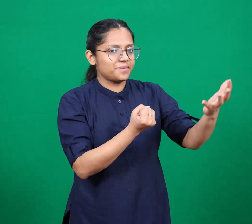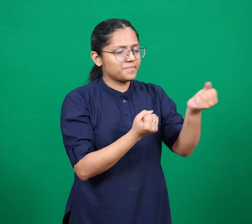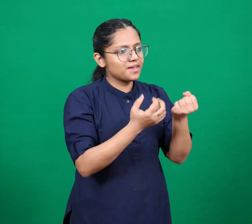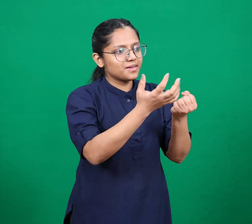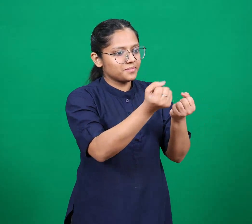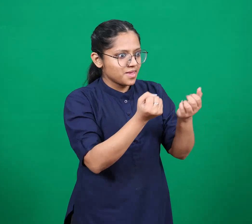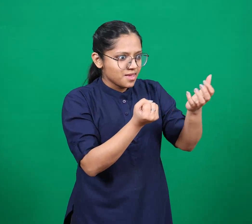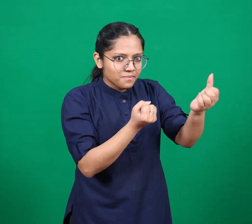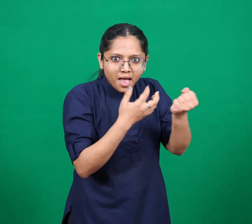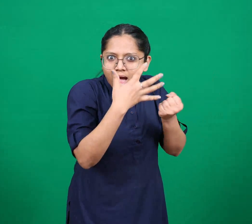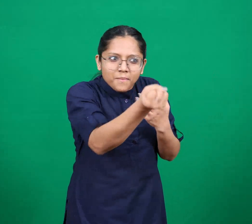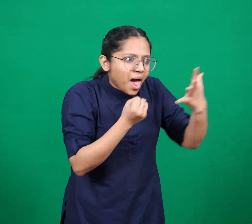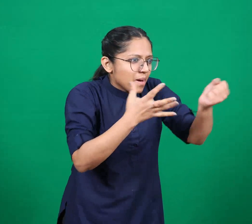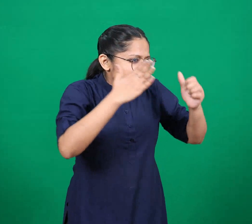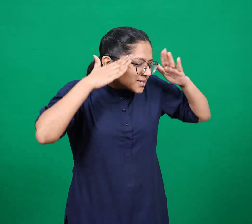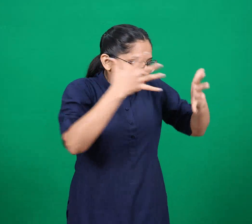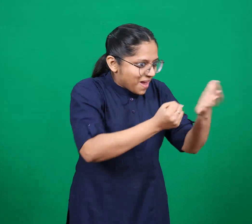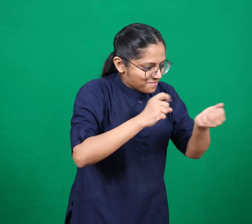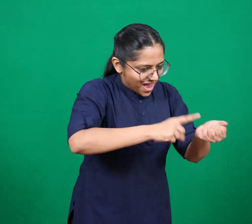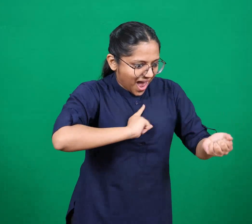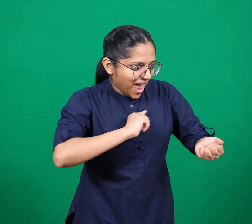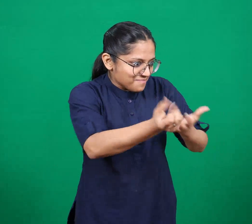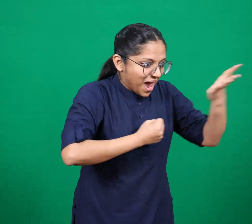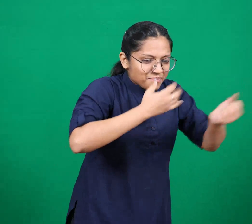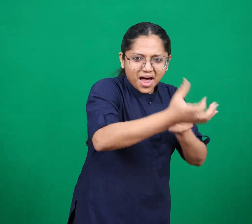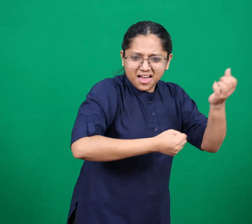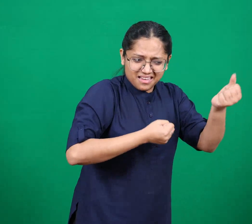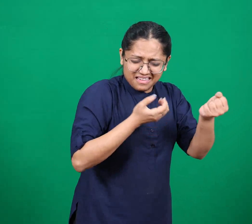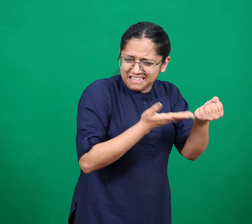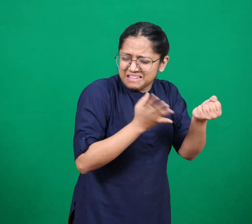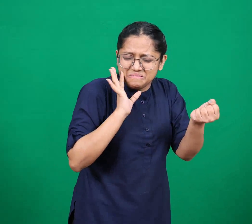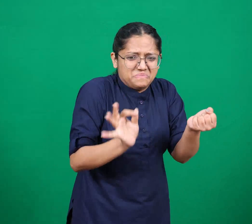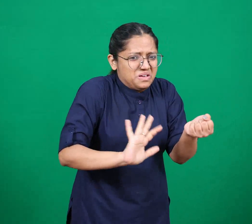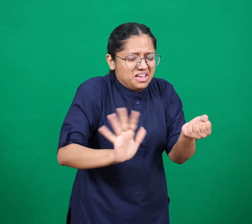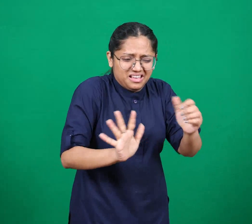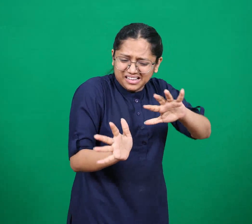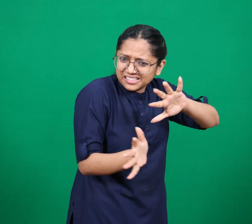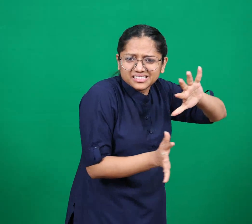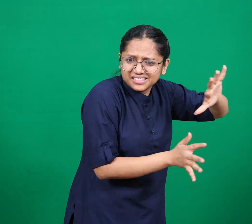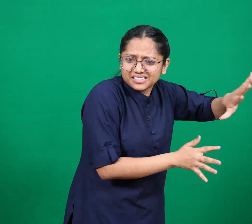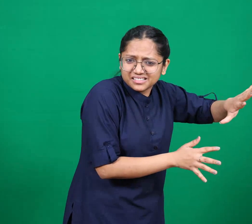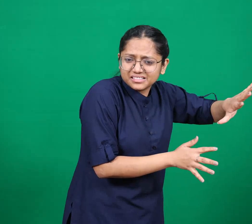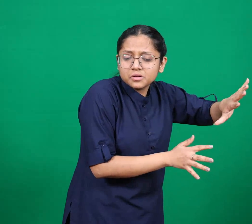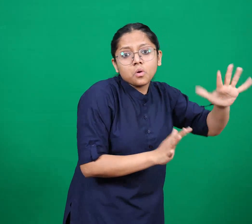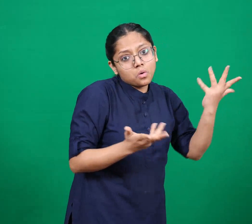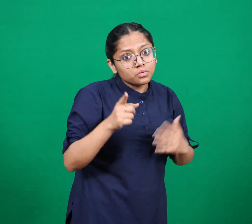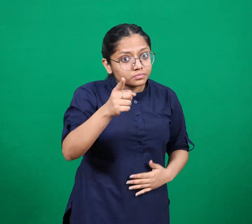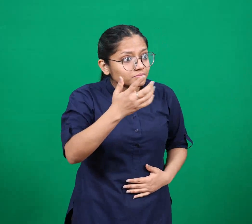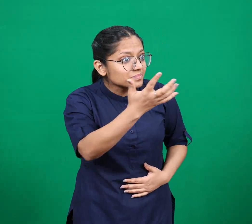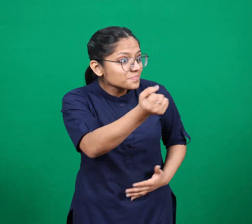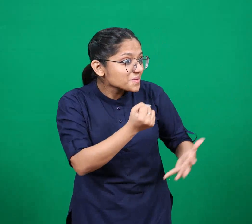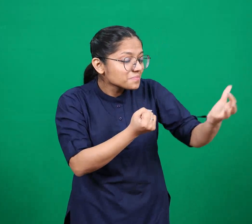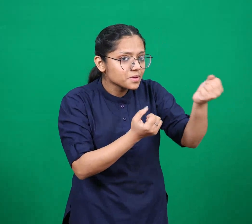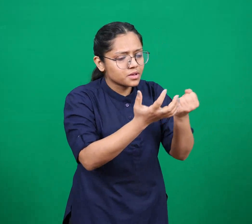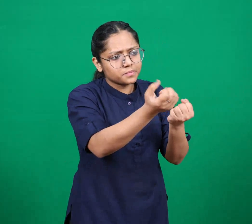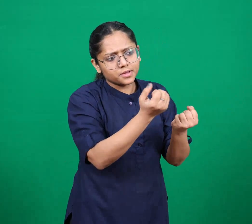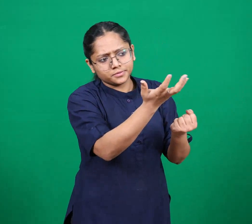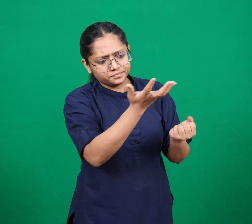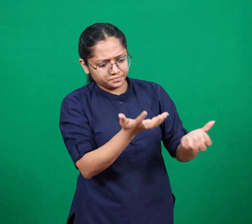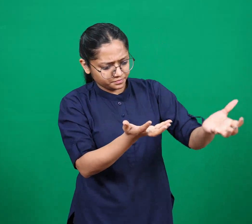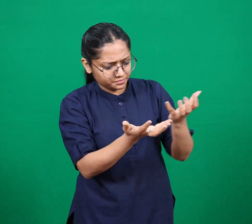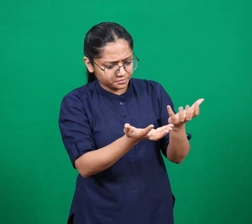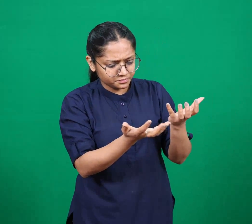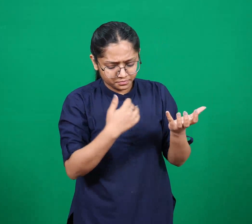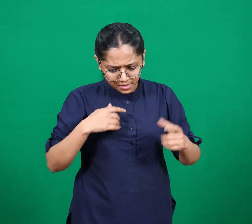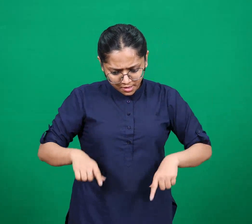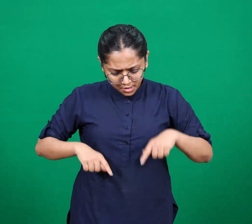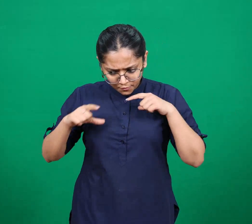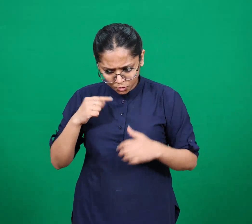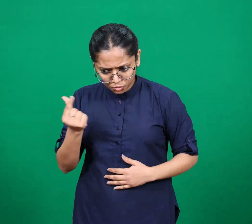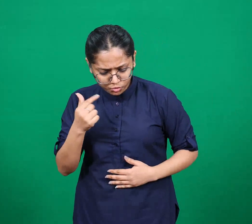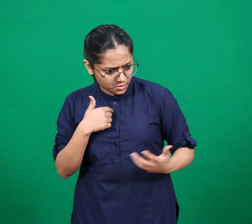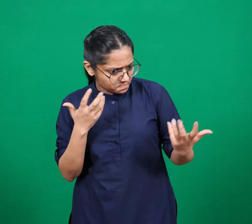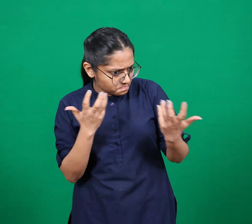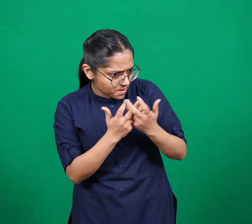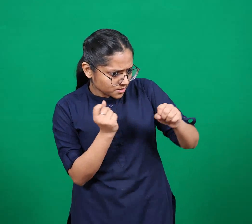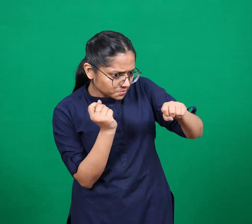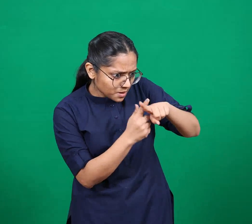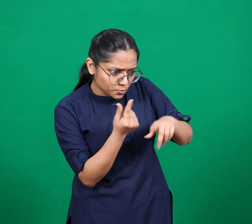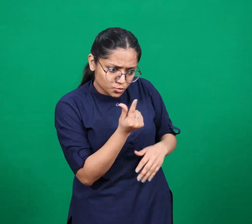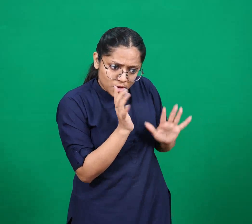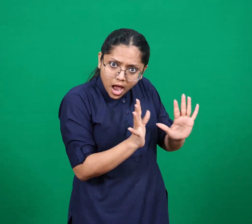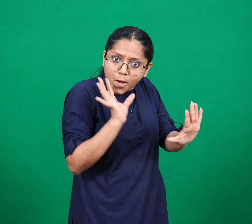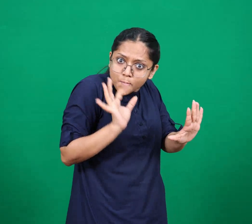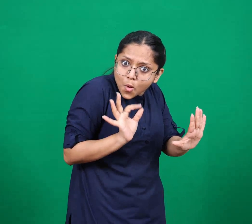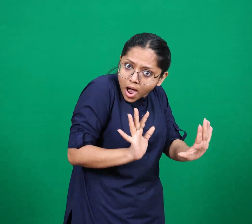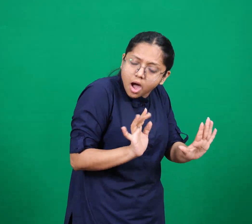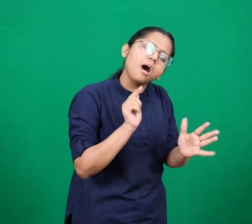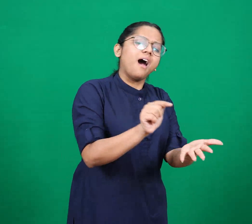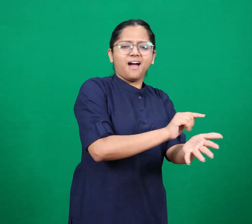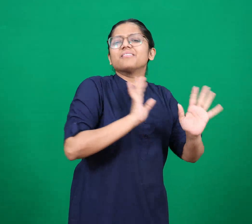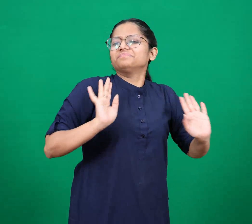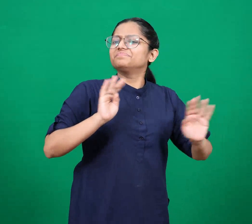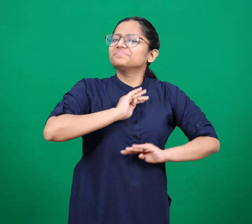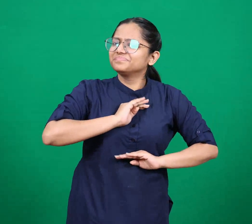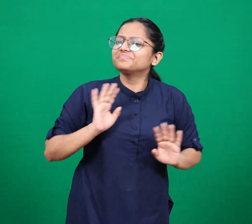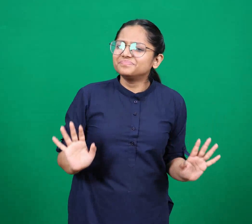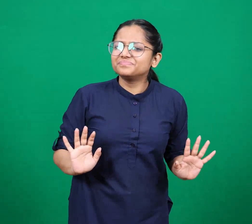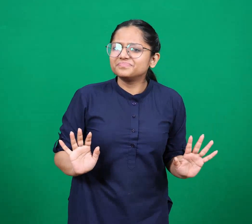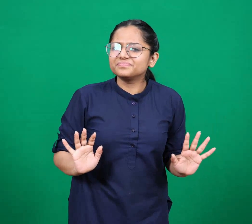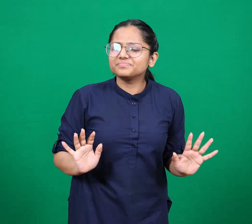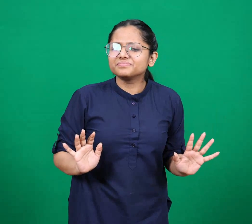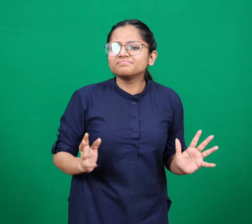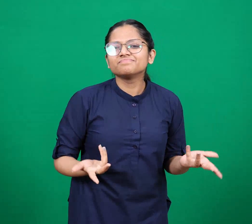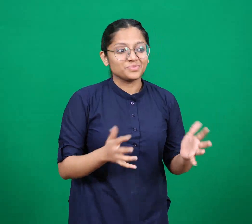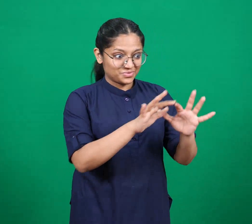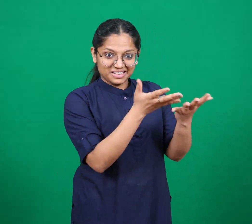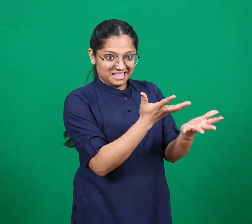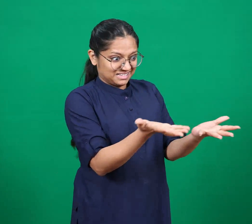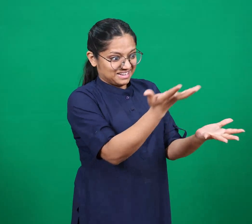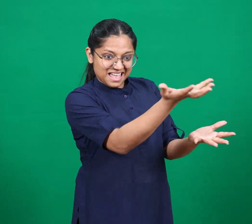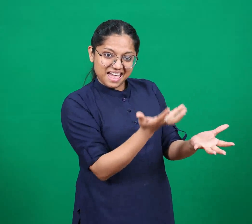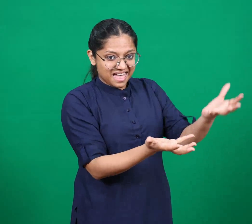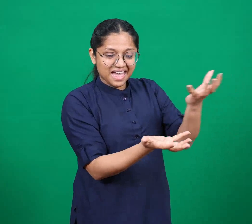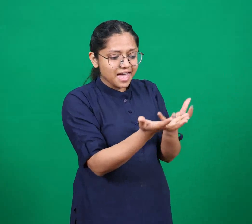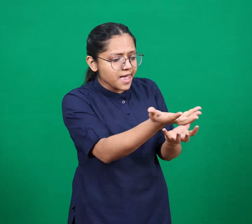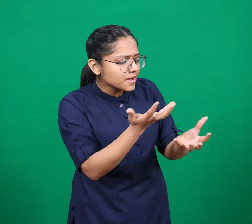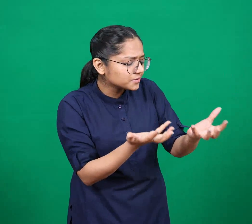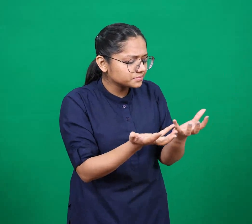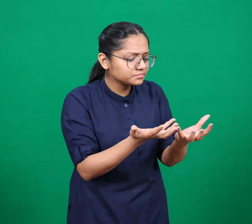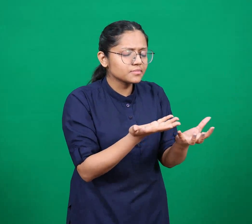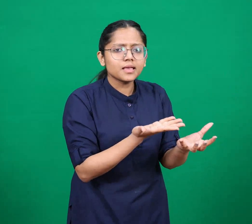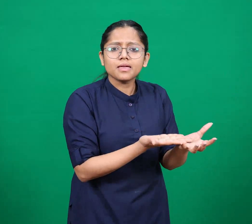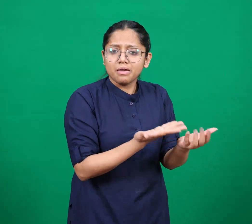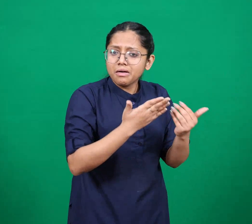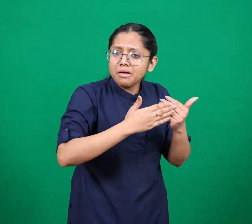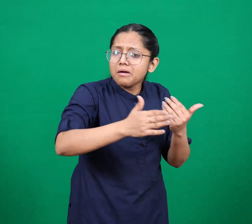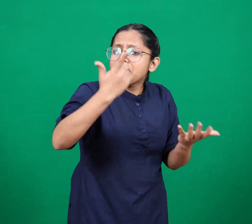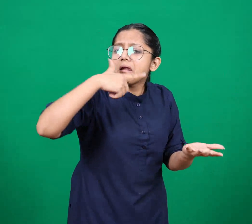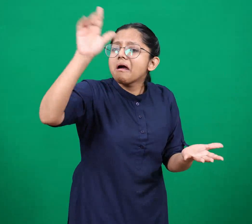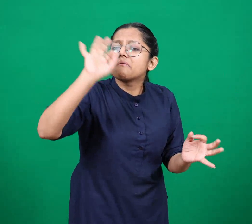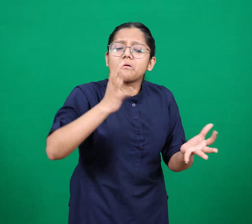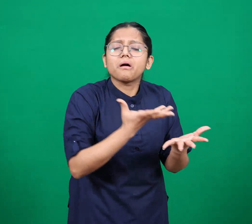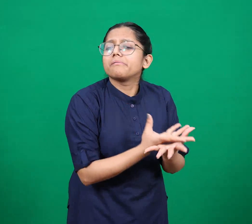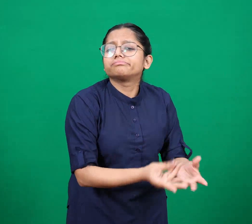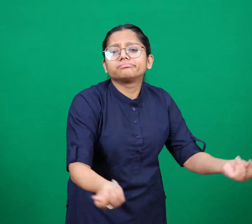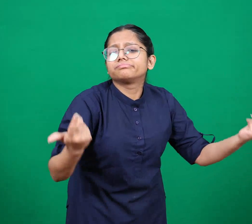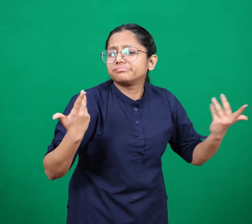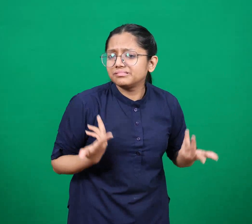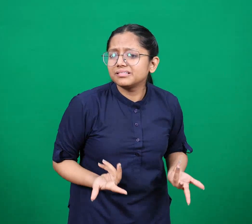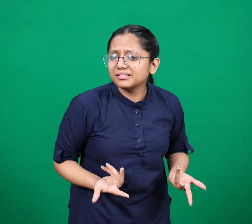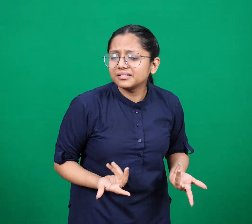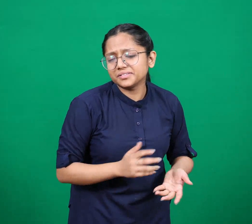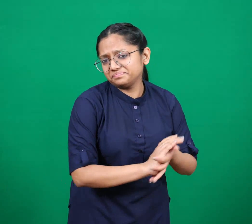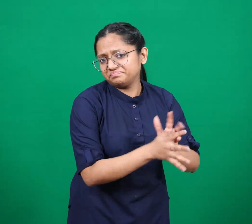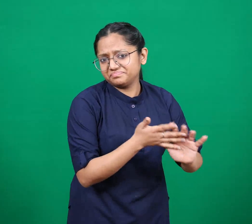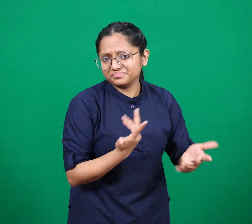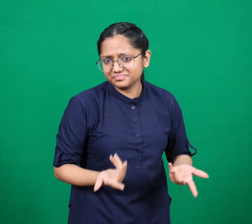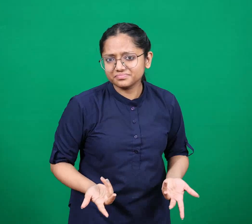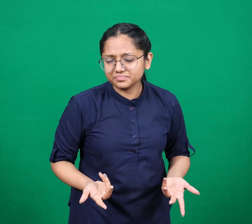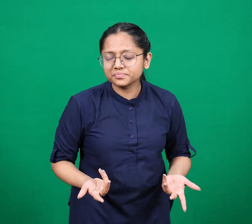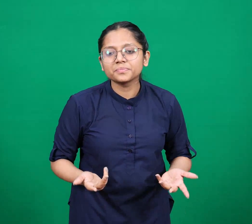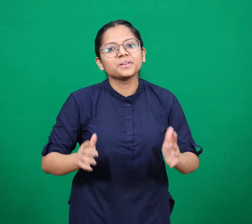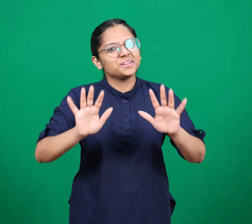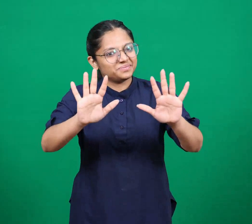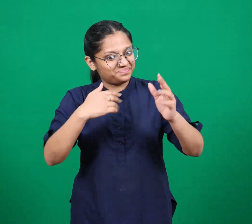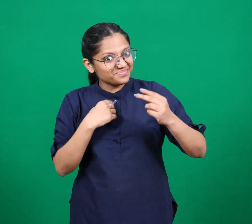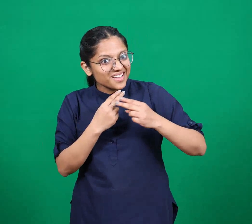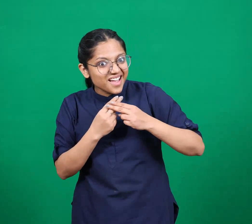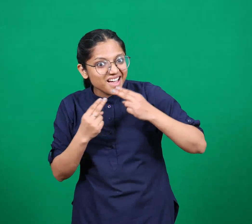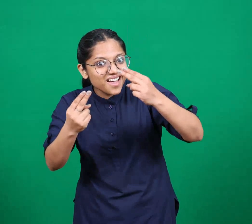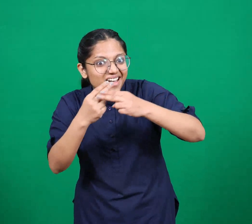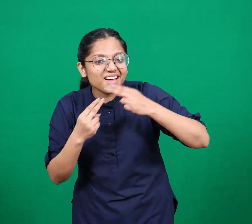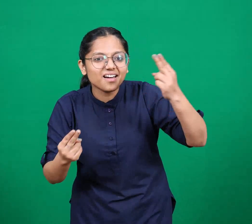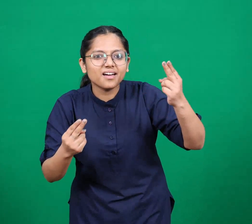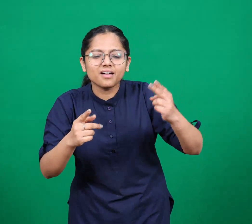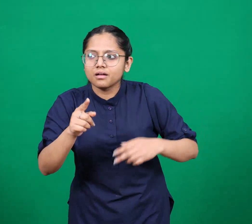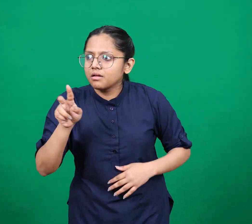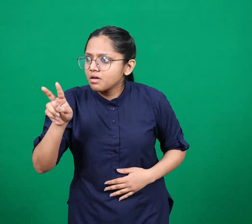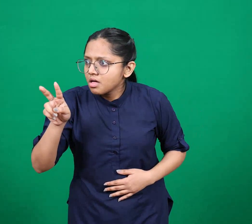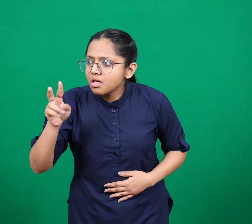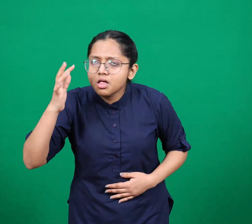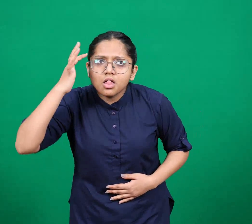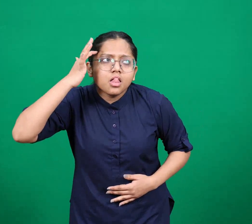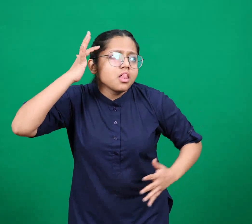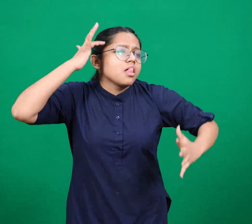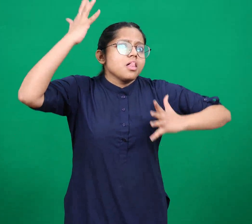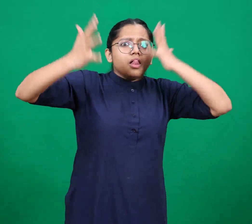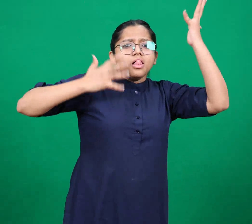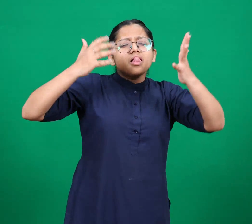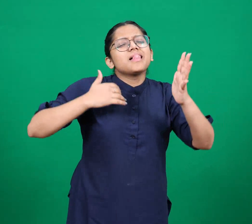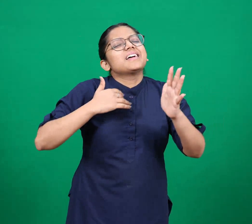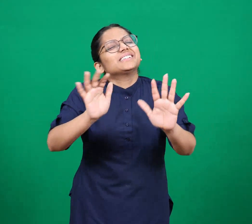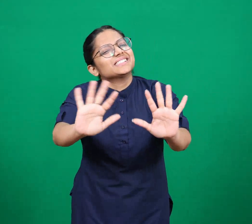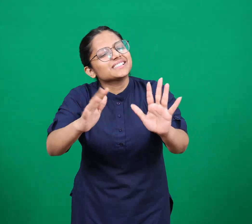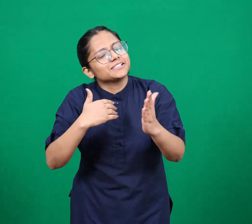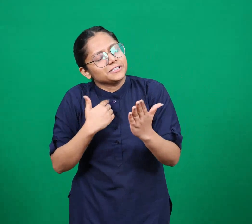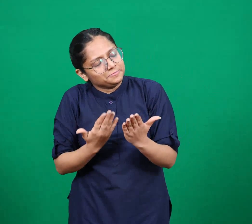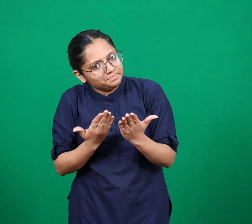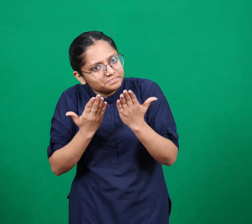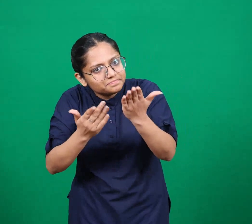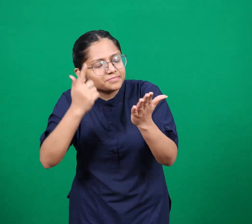and those who use the things of this world, as if not dependent on them. For this world in its present form is passing away.